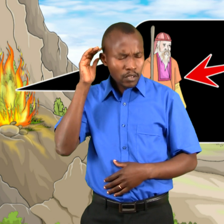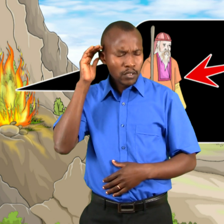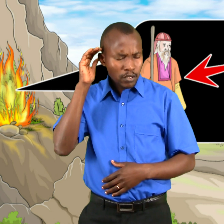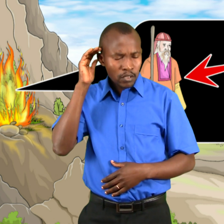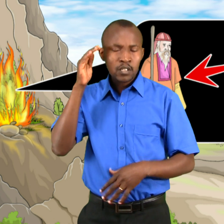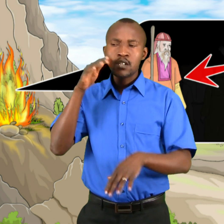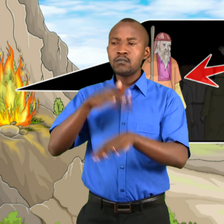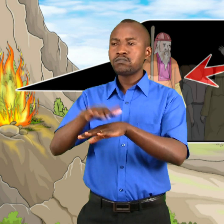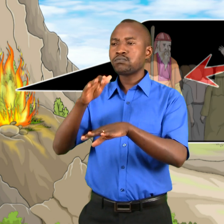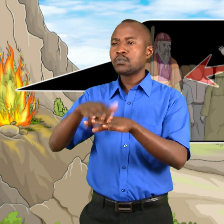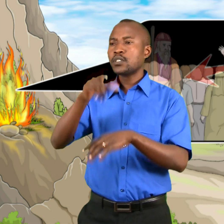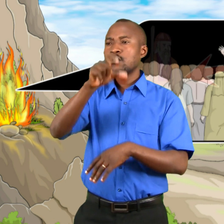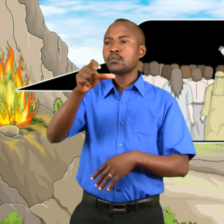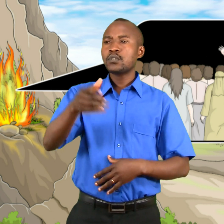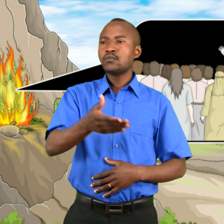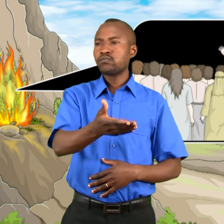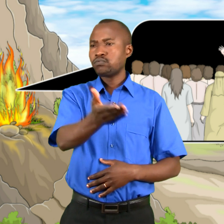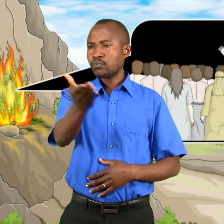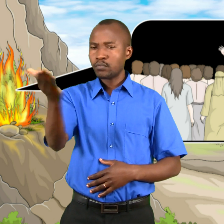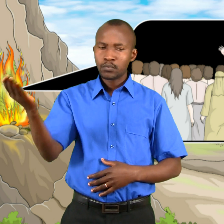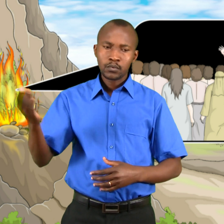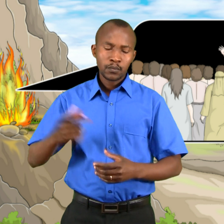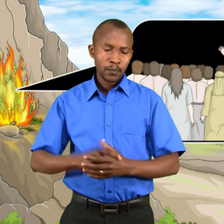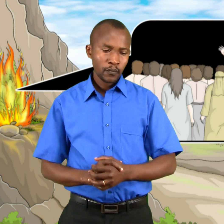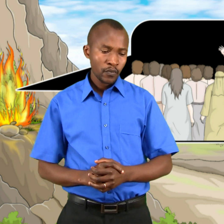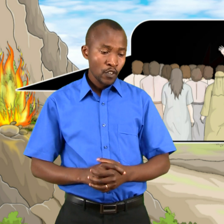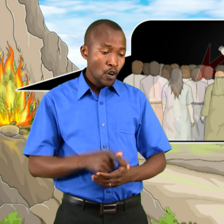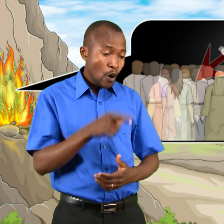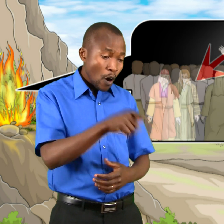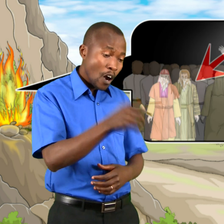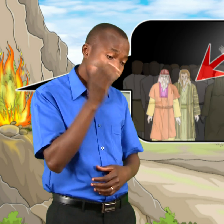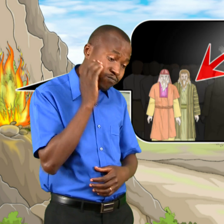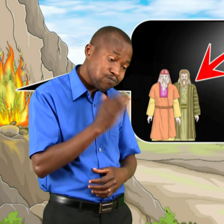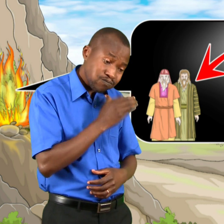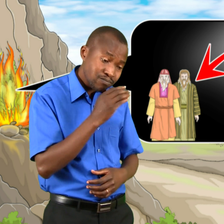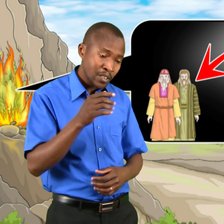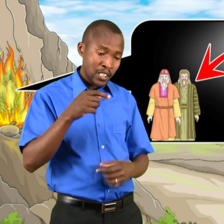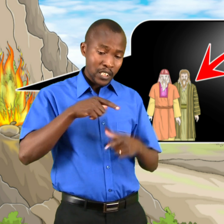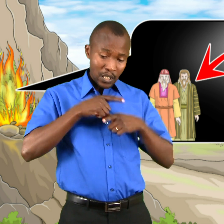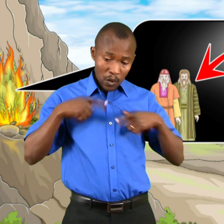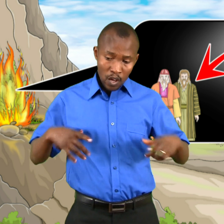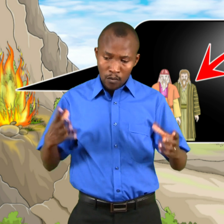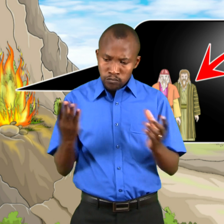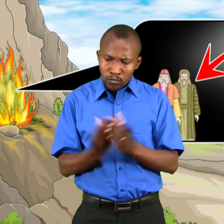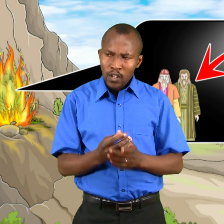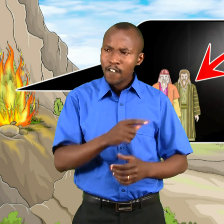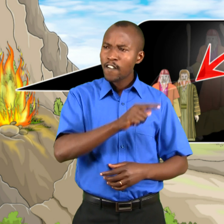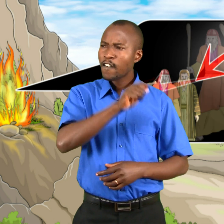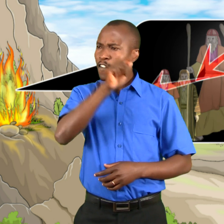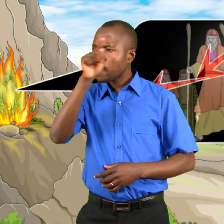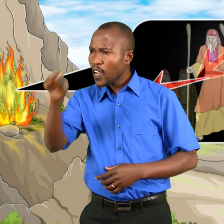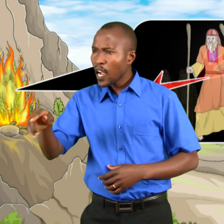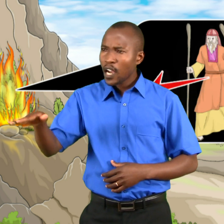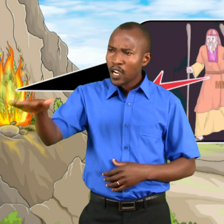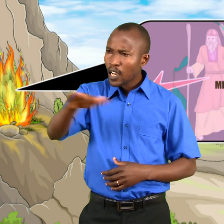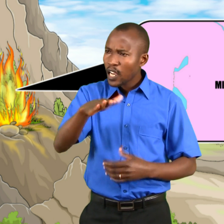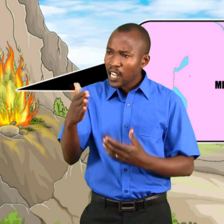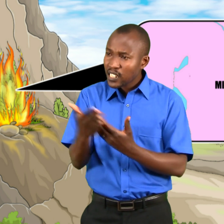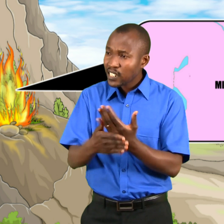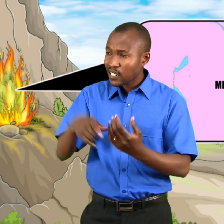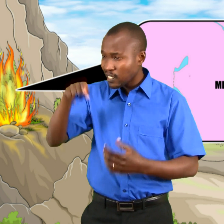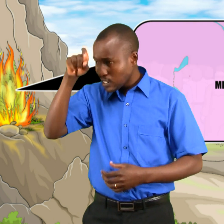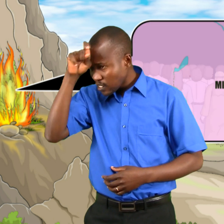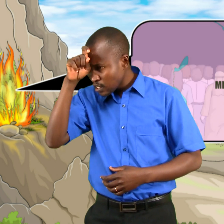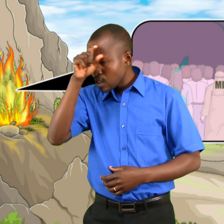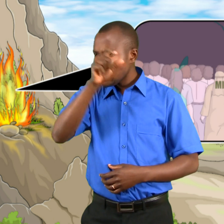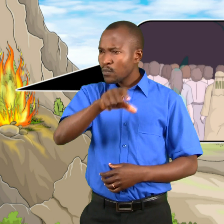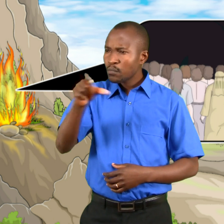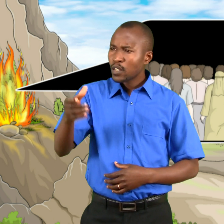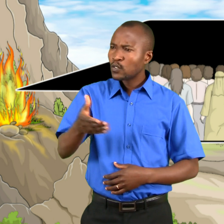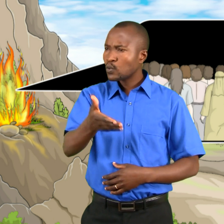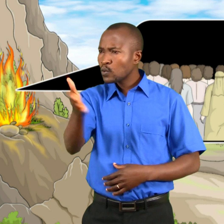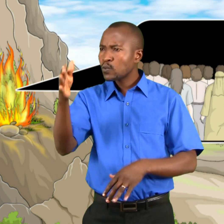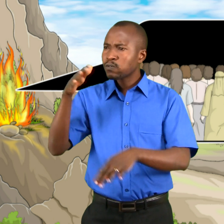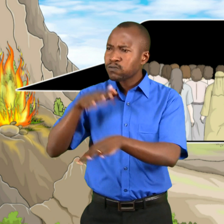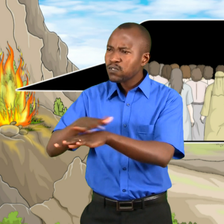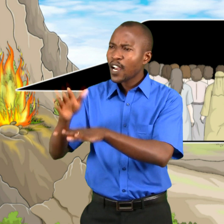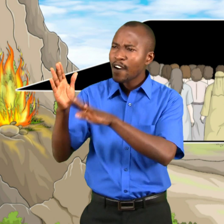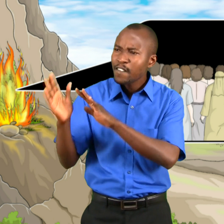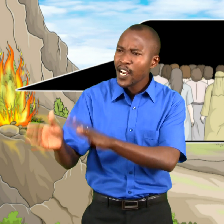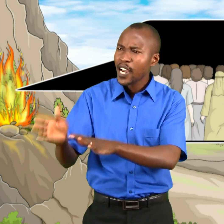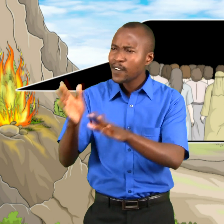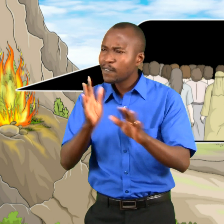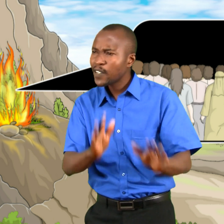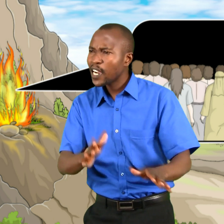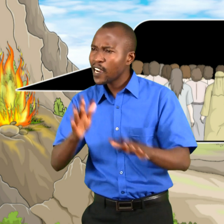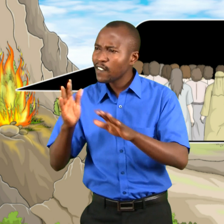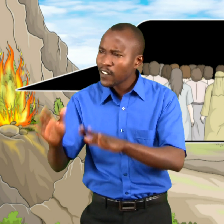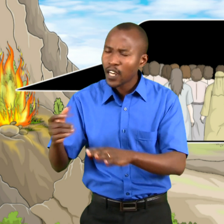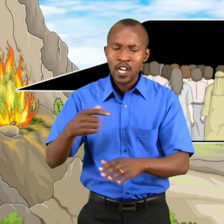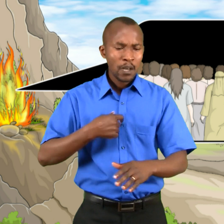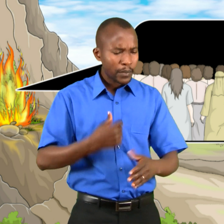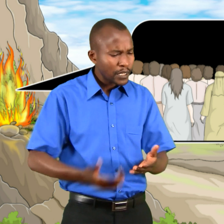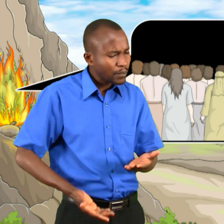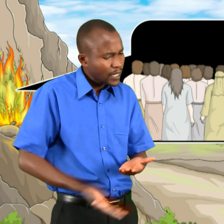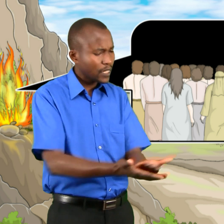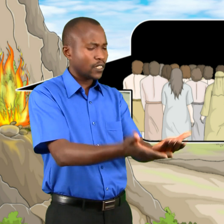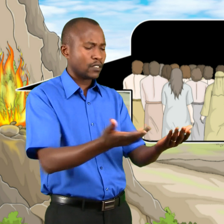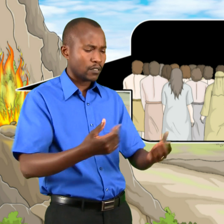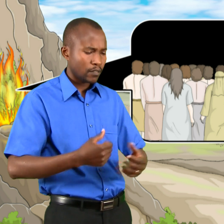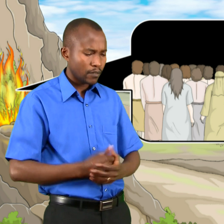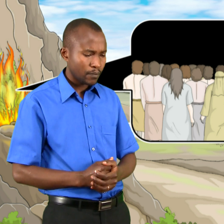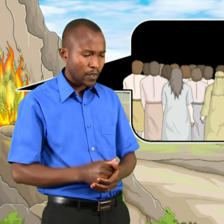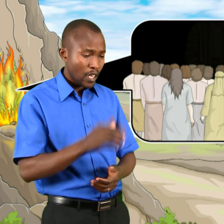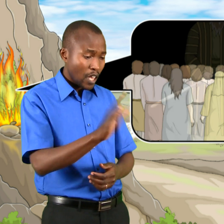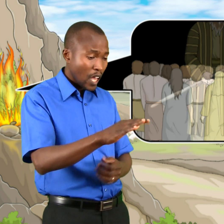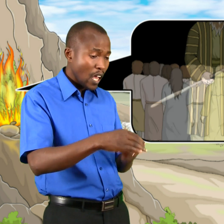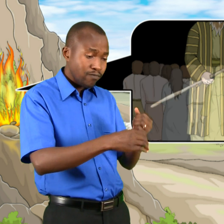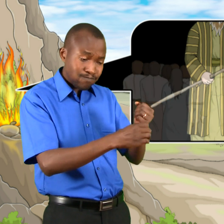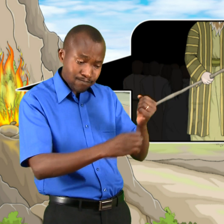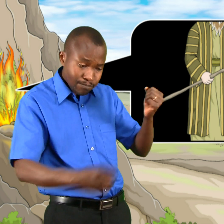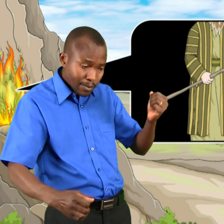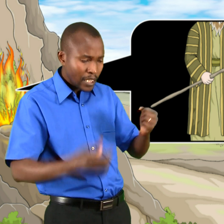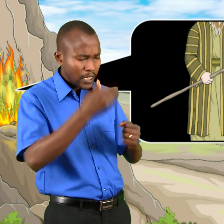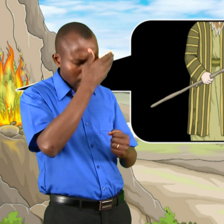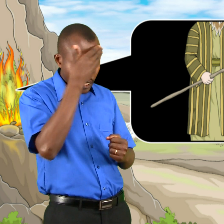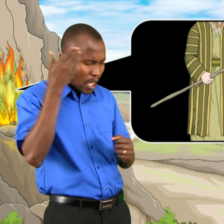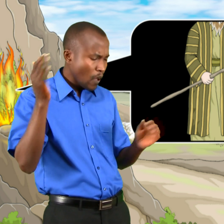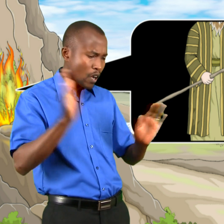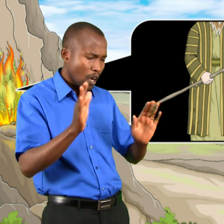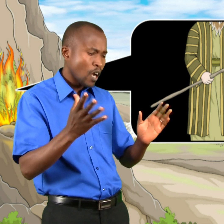He will speak to the people for you. He will be your spokesman, and it will be as if you were God to him.